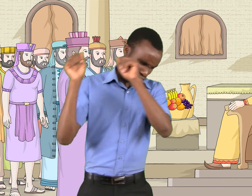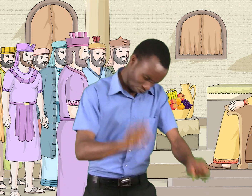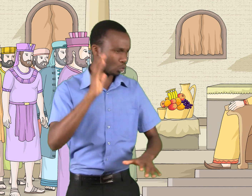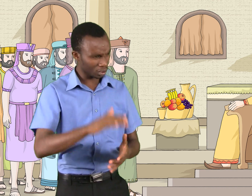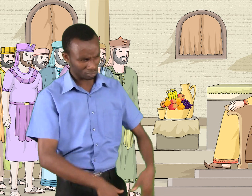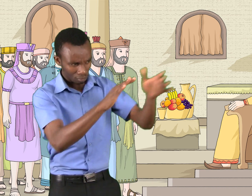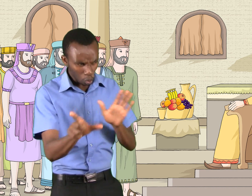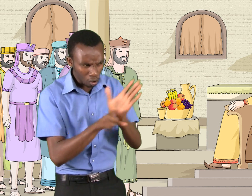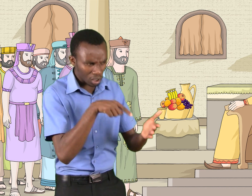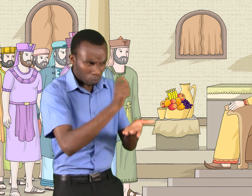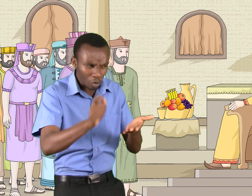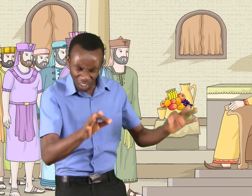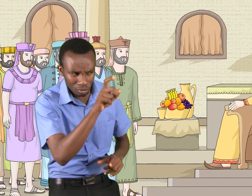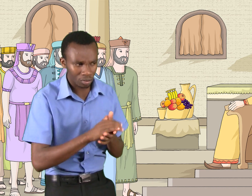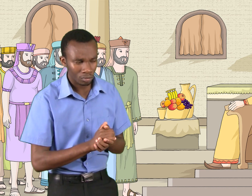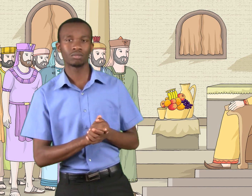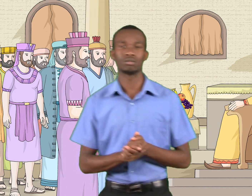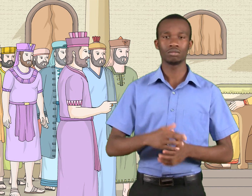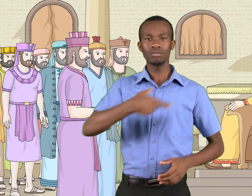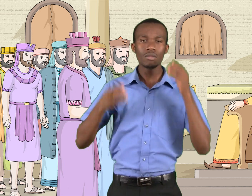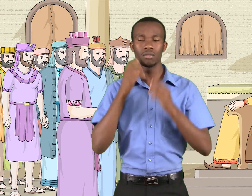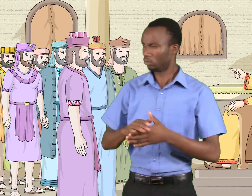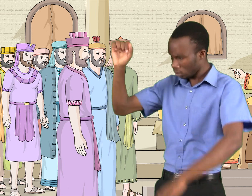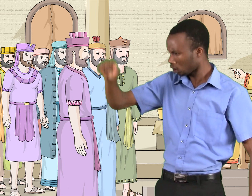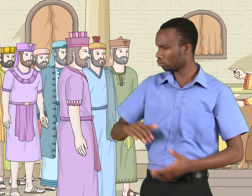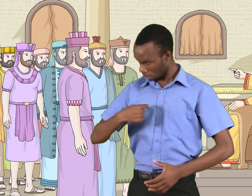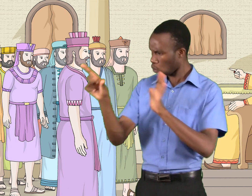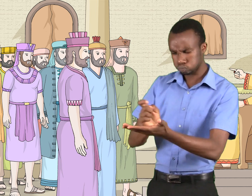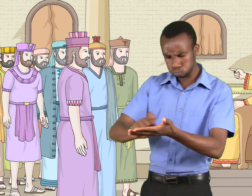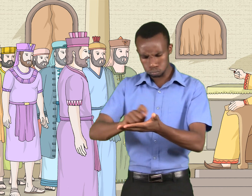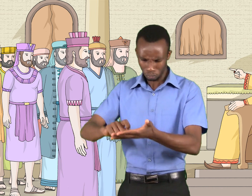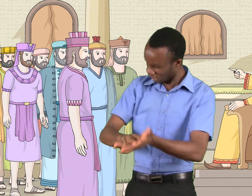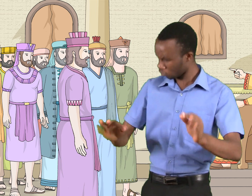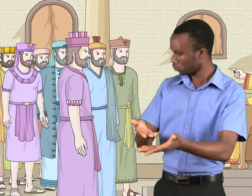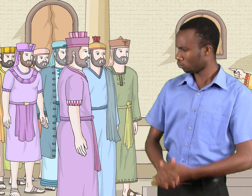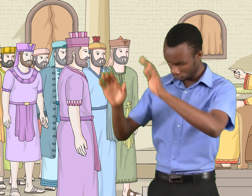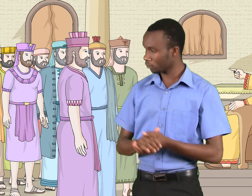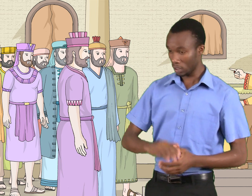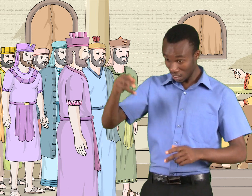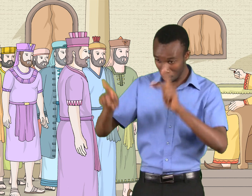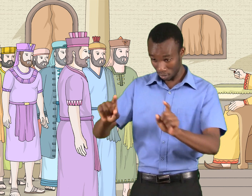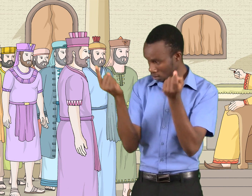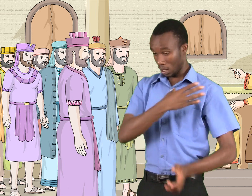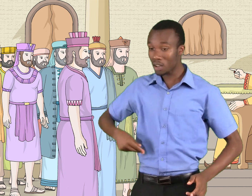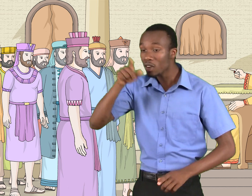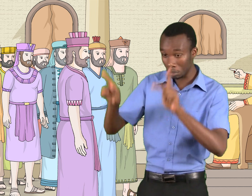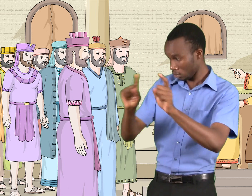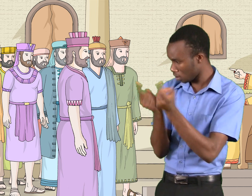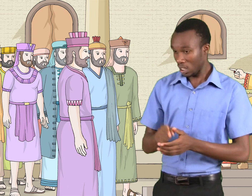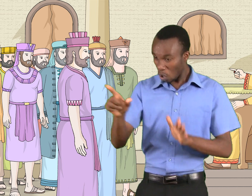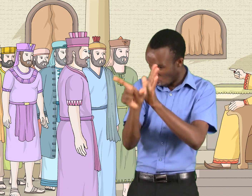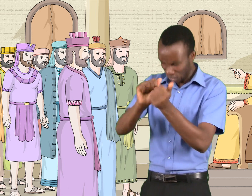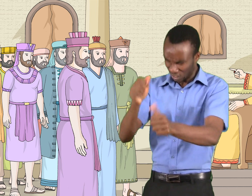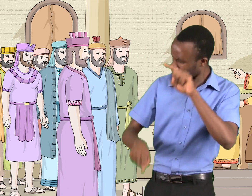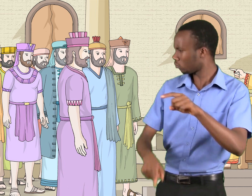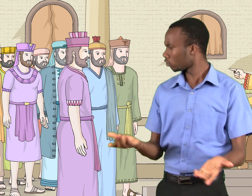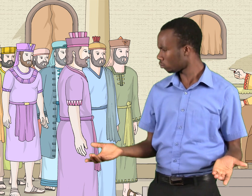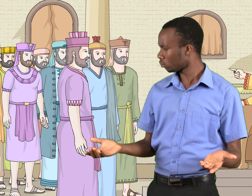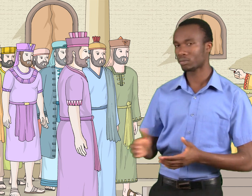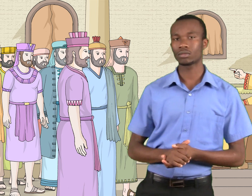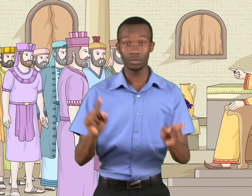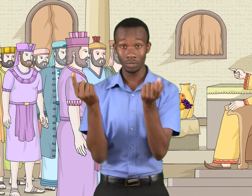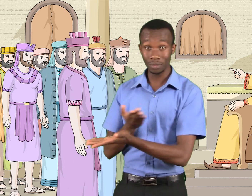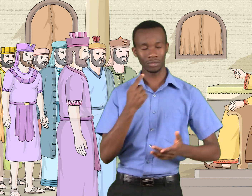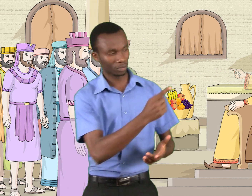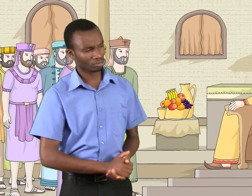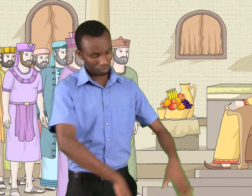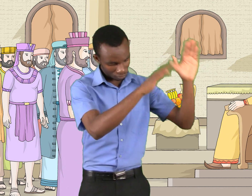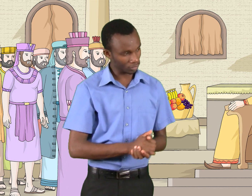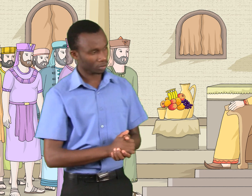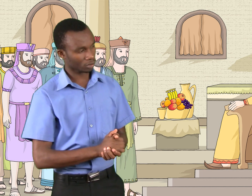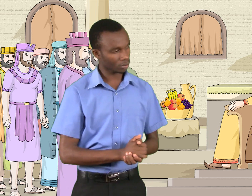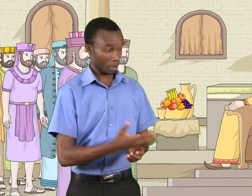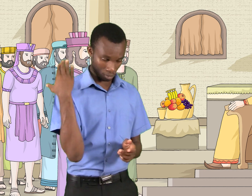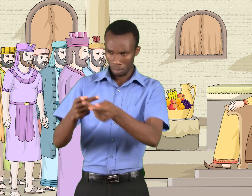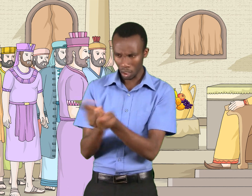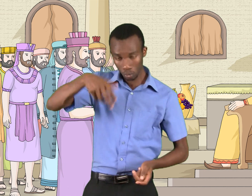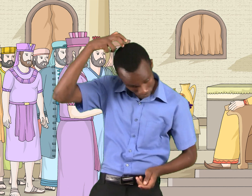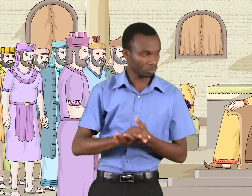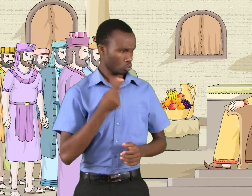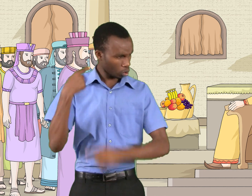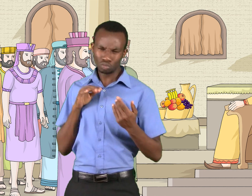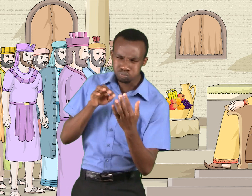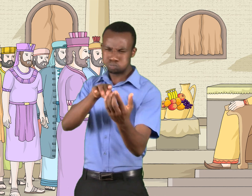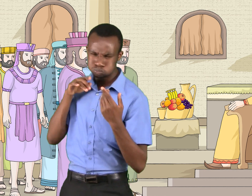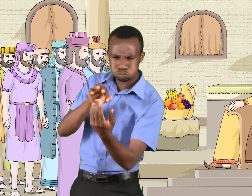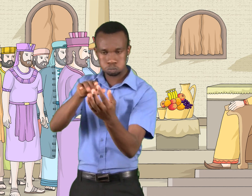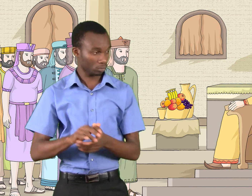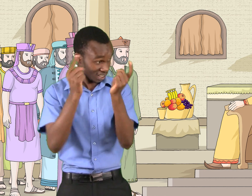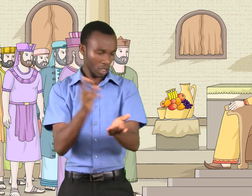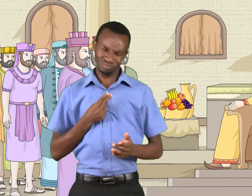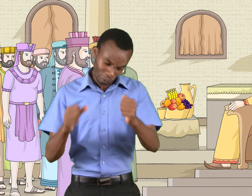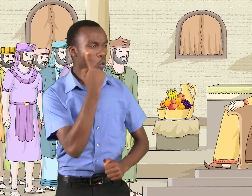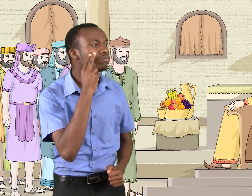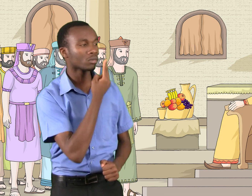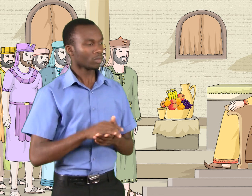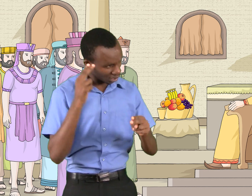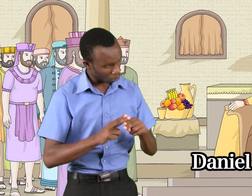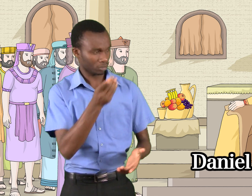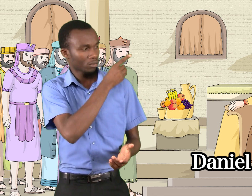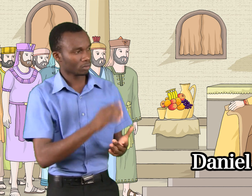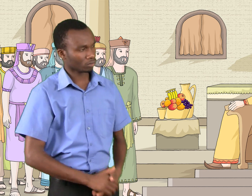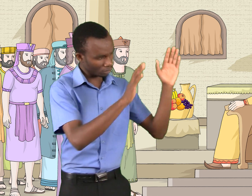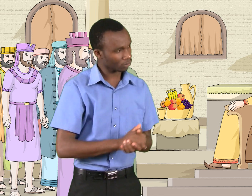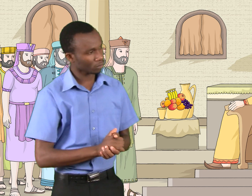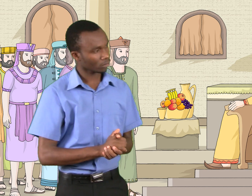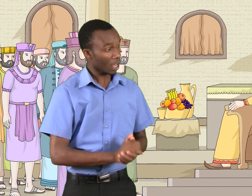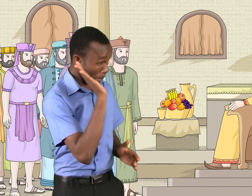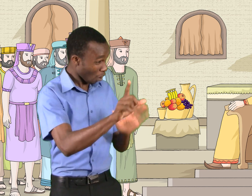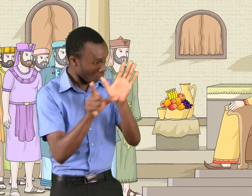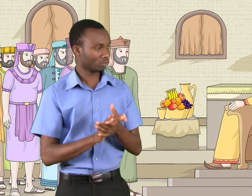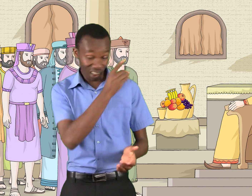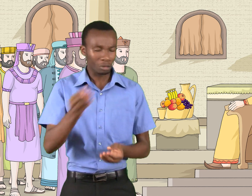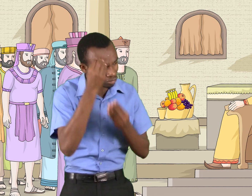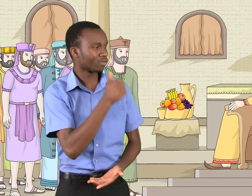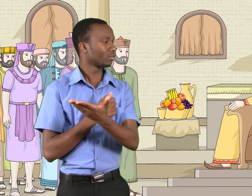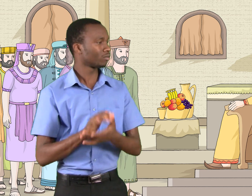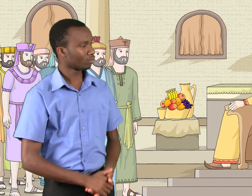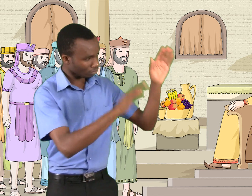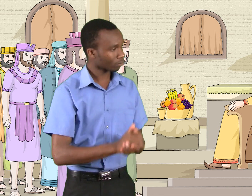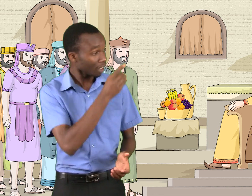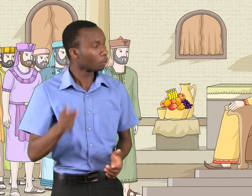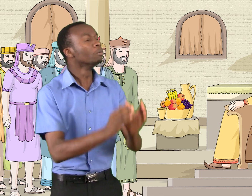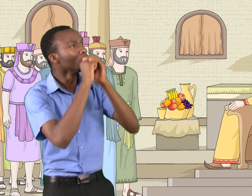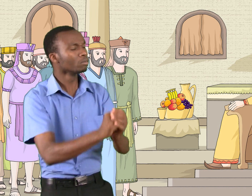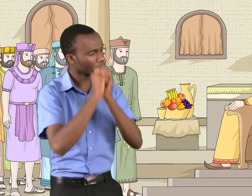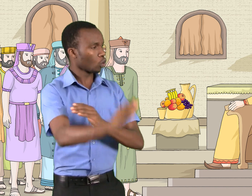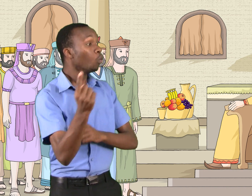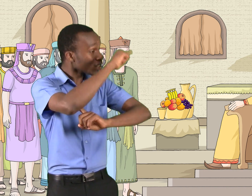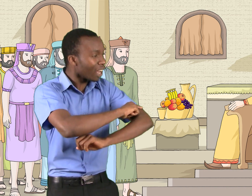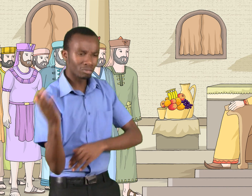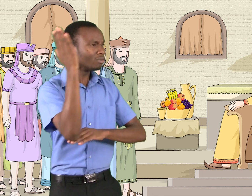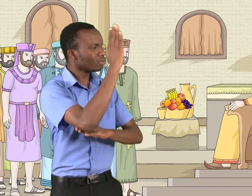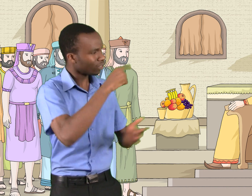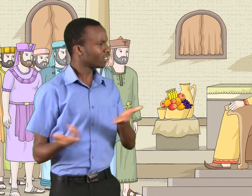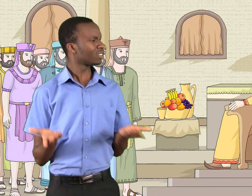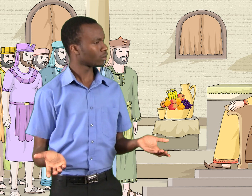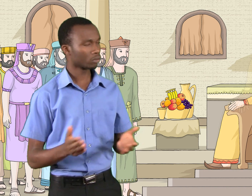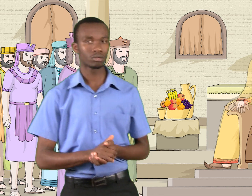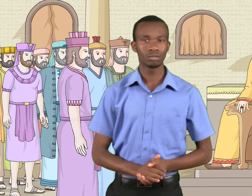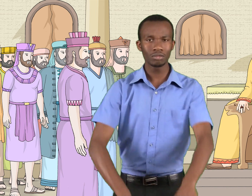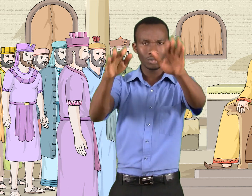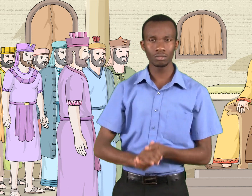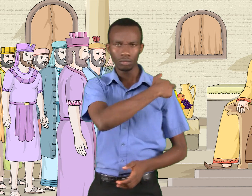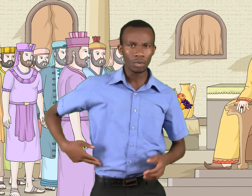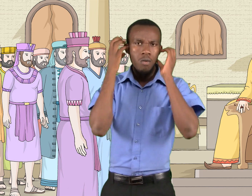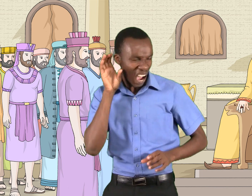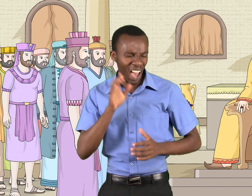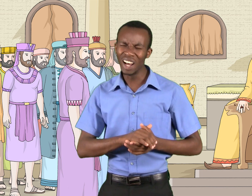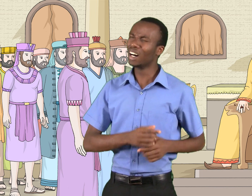The king replied, “According to the law of the Medes and Persians the order stands, and it cannot be repealed.” Then they told the king, “Daniel, one of the exiles from Judah, shows no regard for you, O king, or for the decree that you have signed.